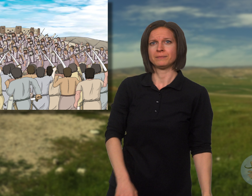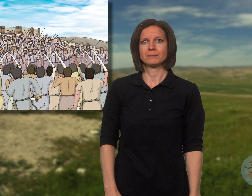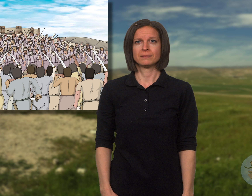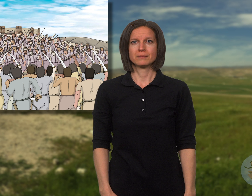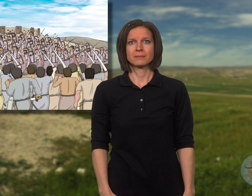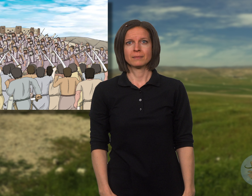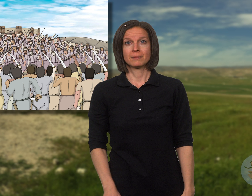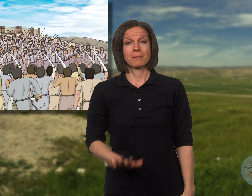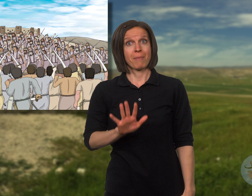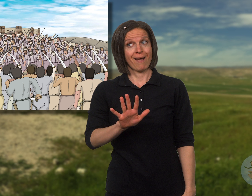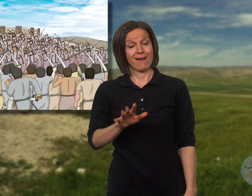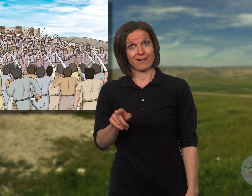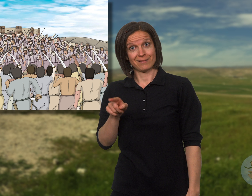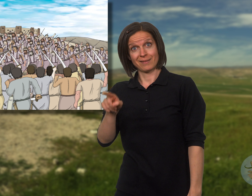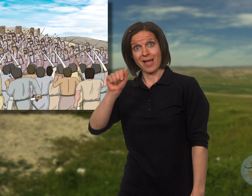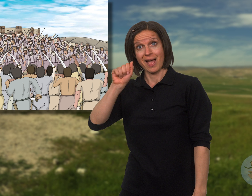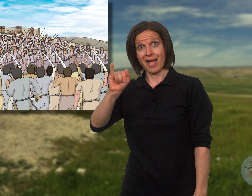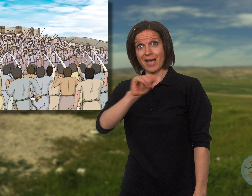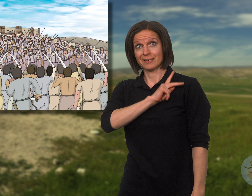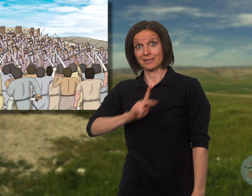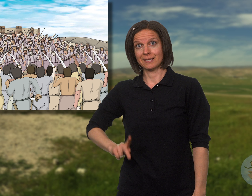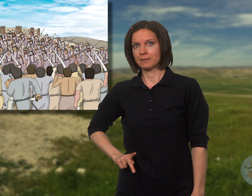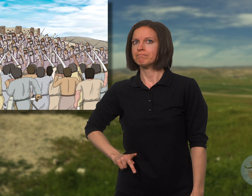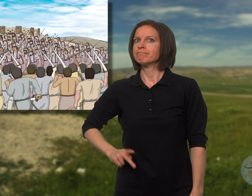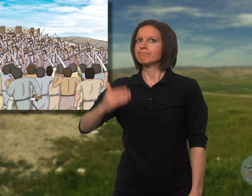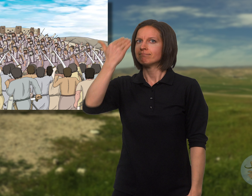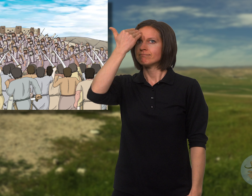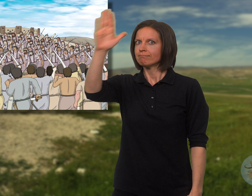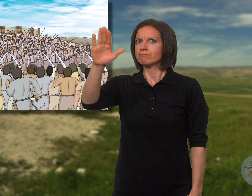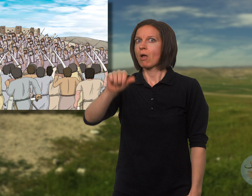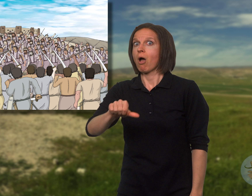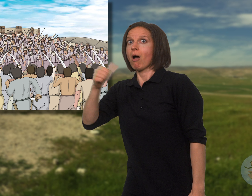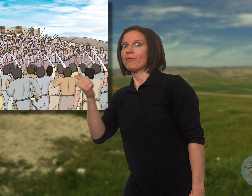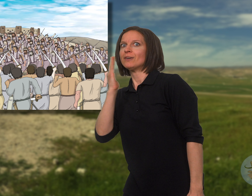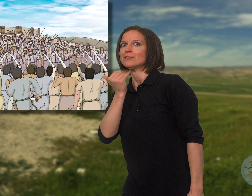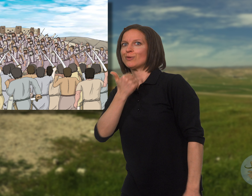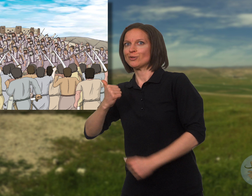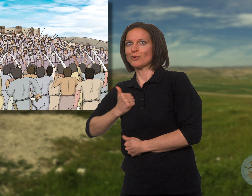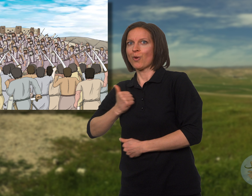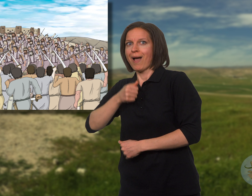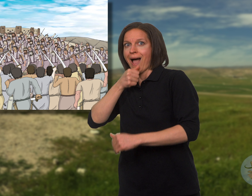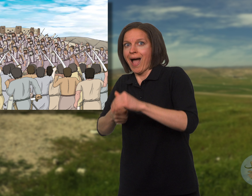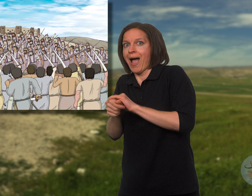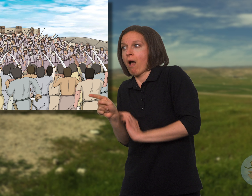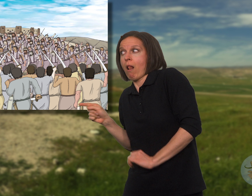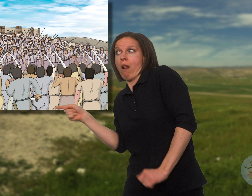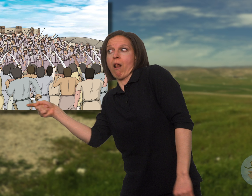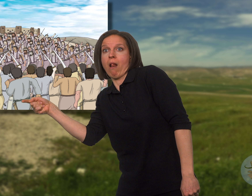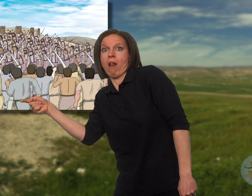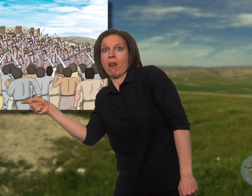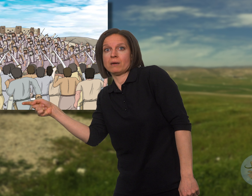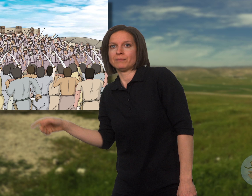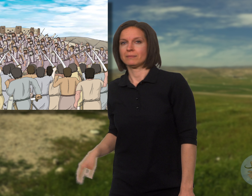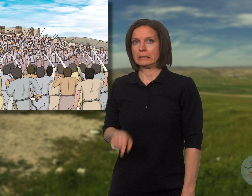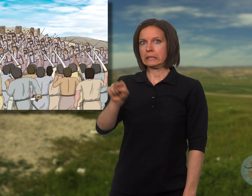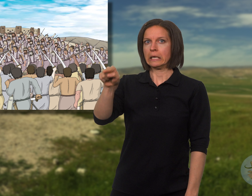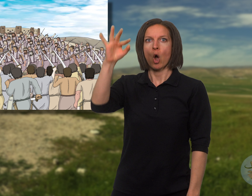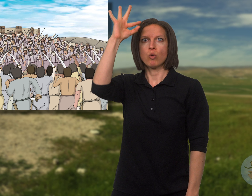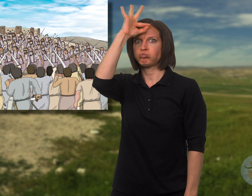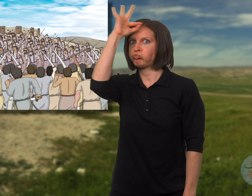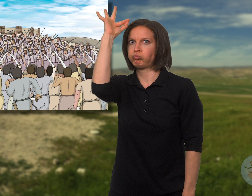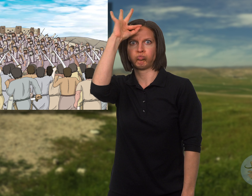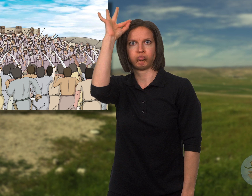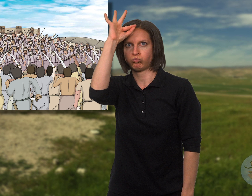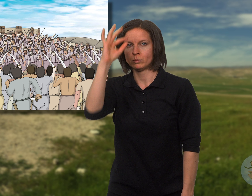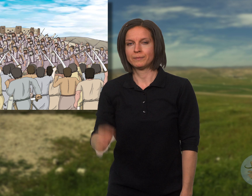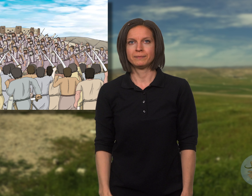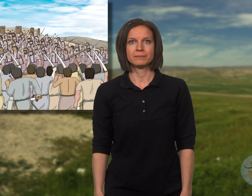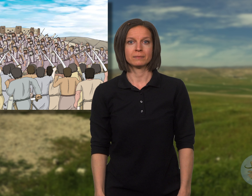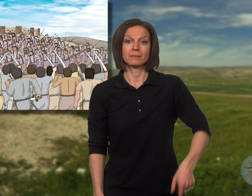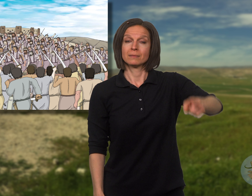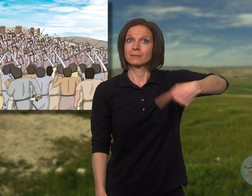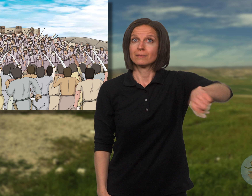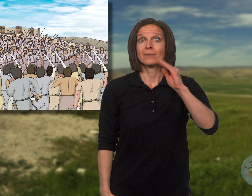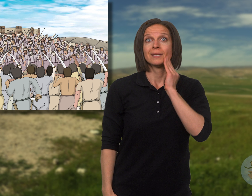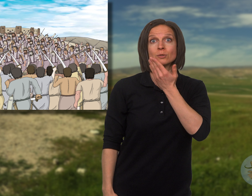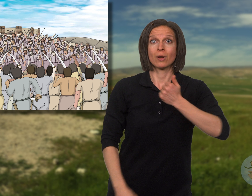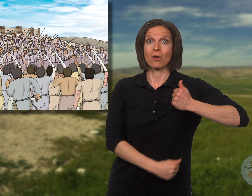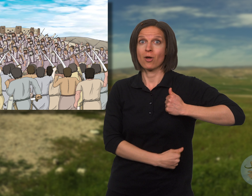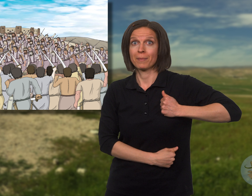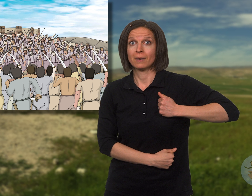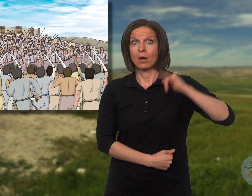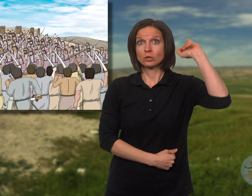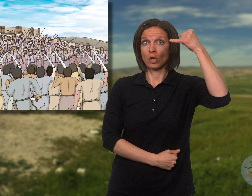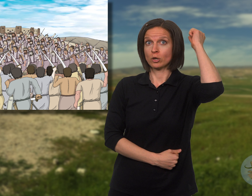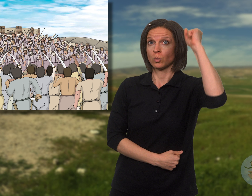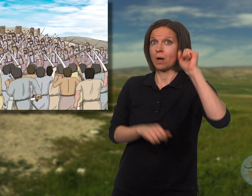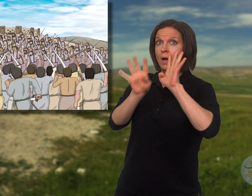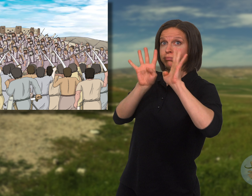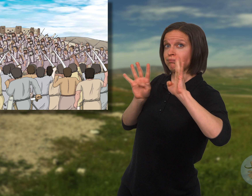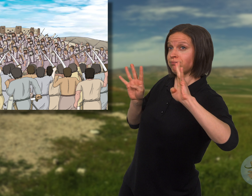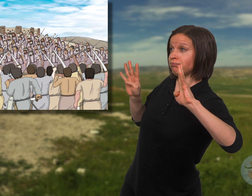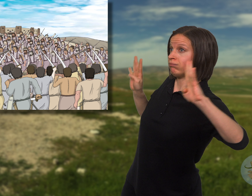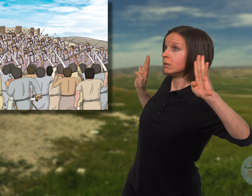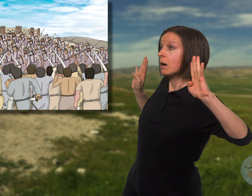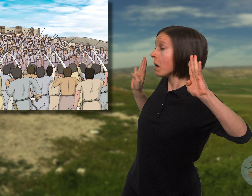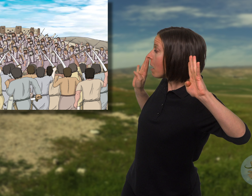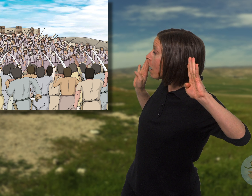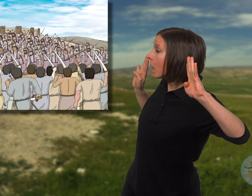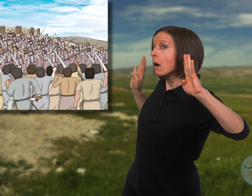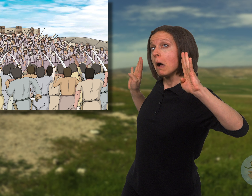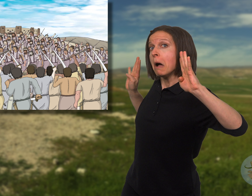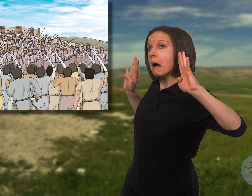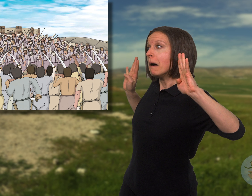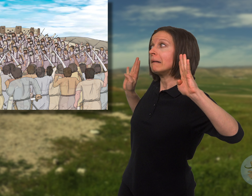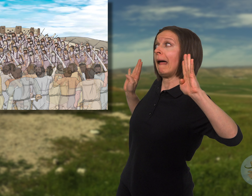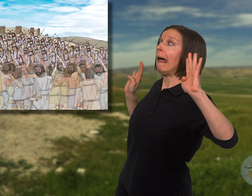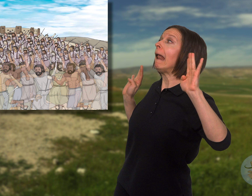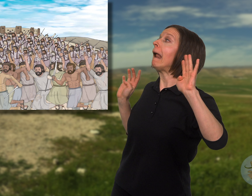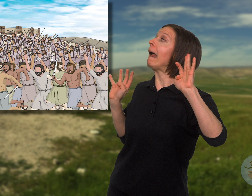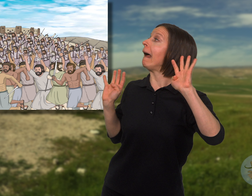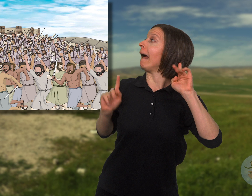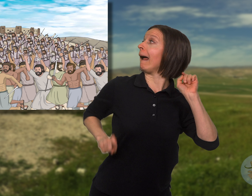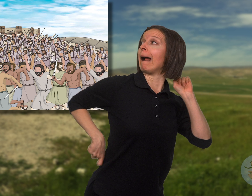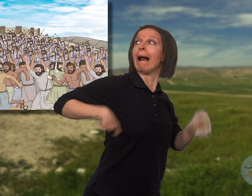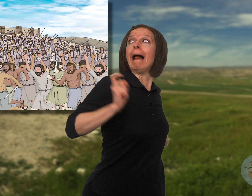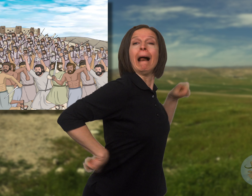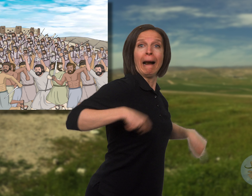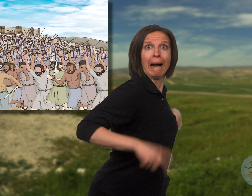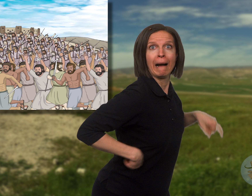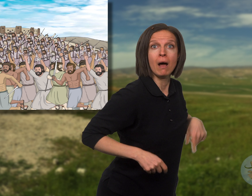Joshua and all Israel let themselves be beaten back before them, and they fled toward the wilderness.